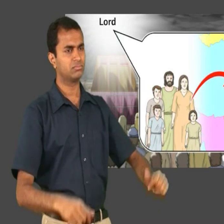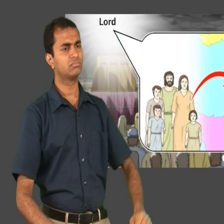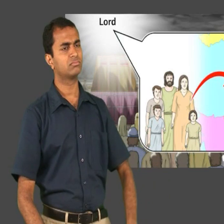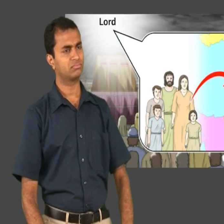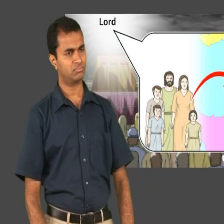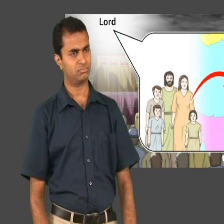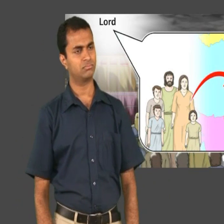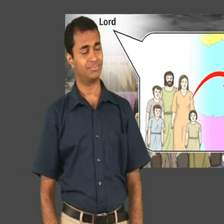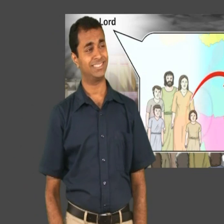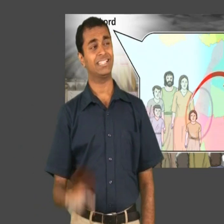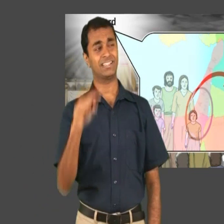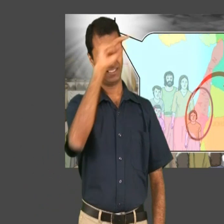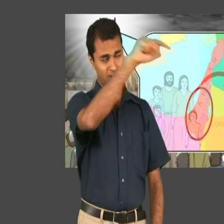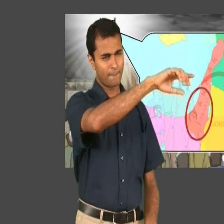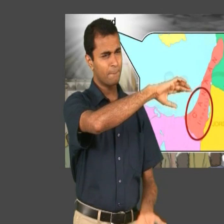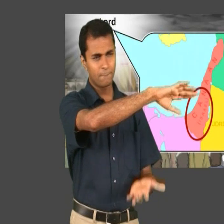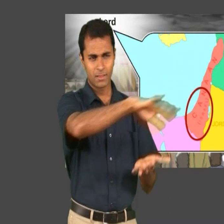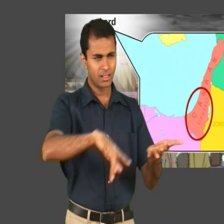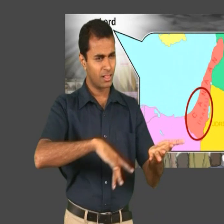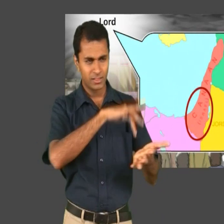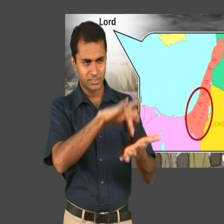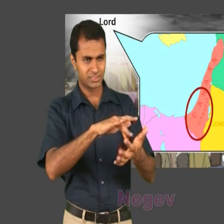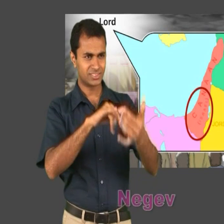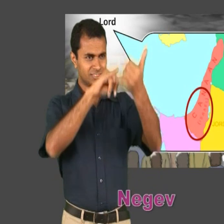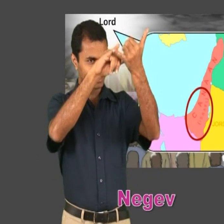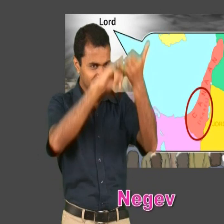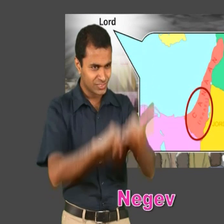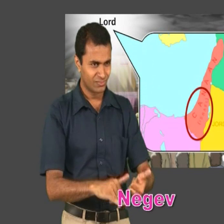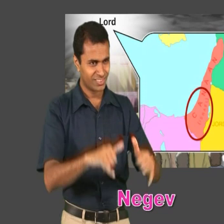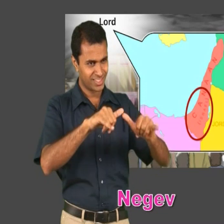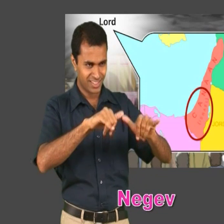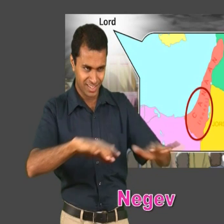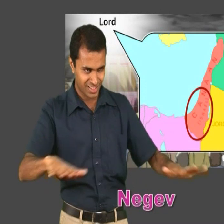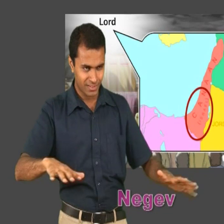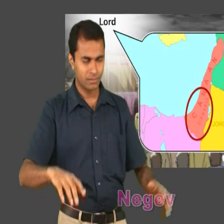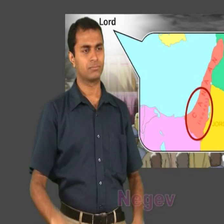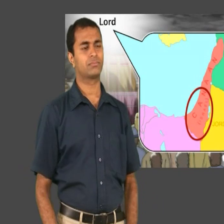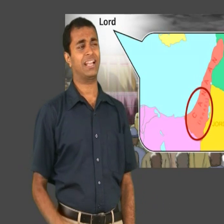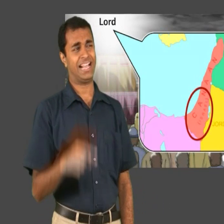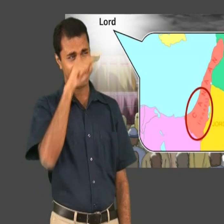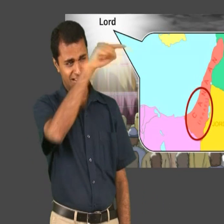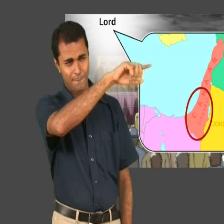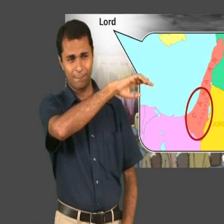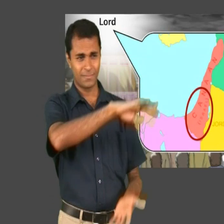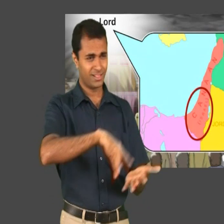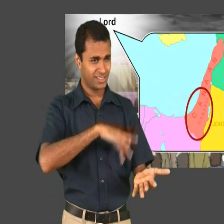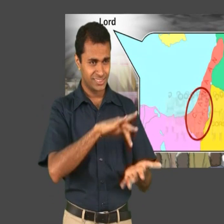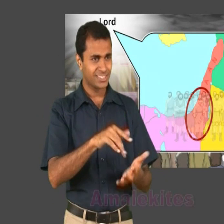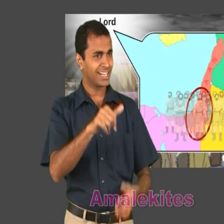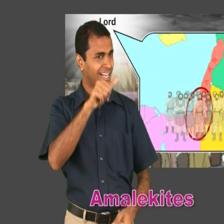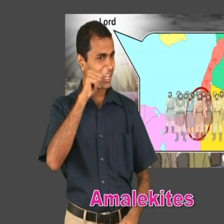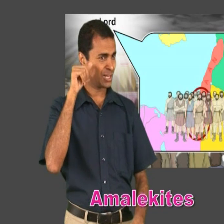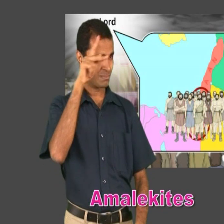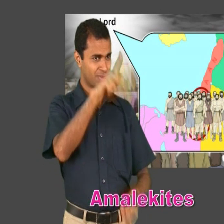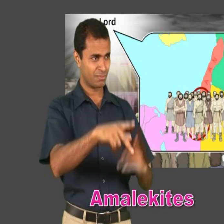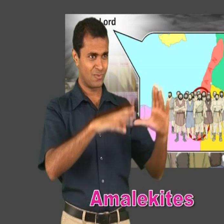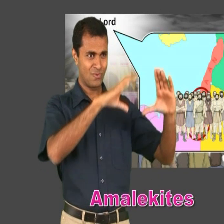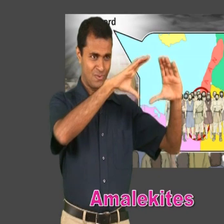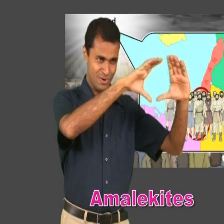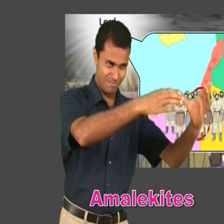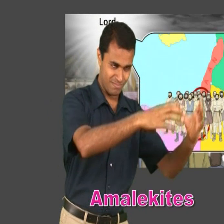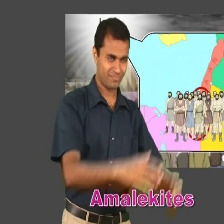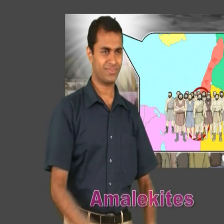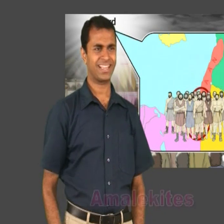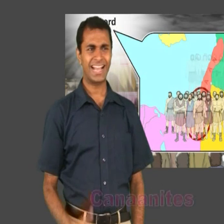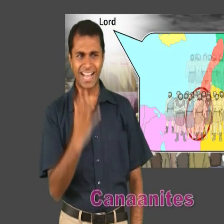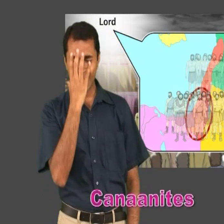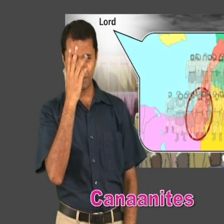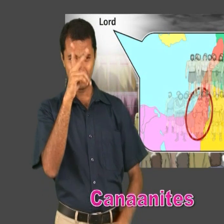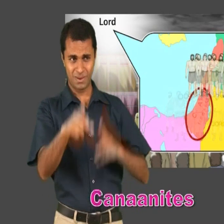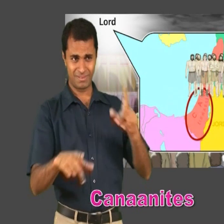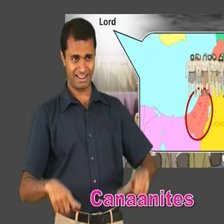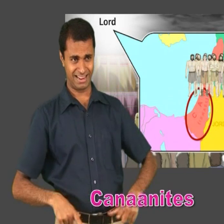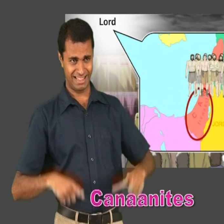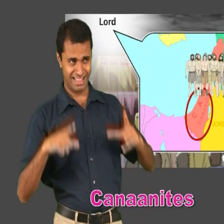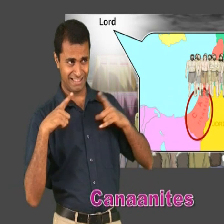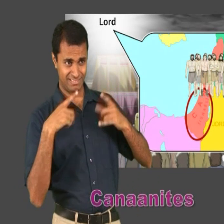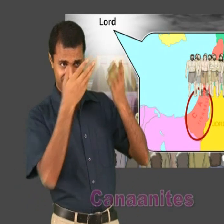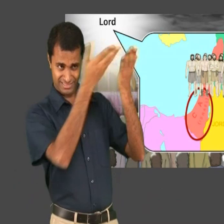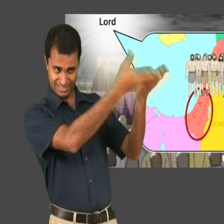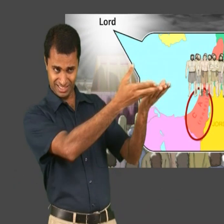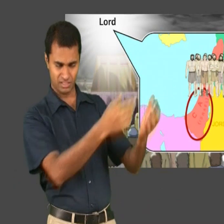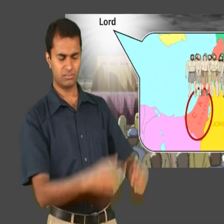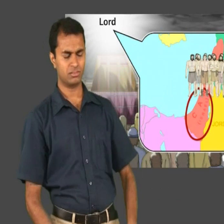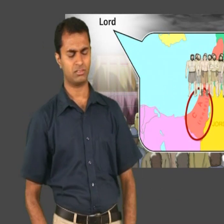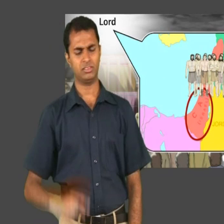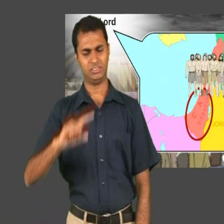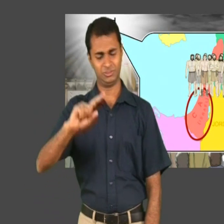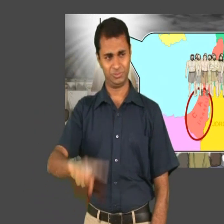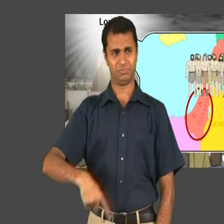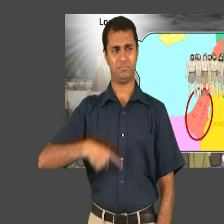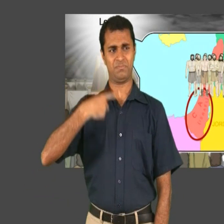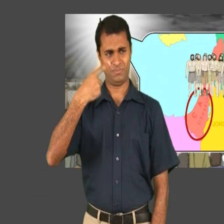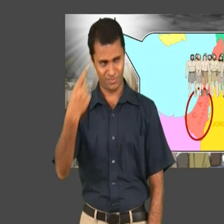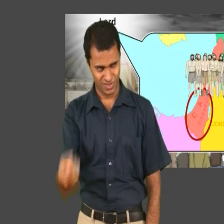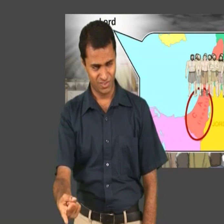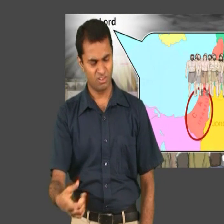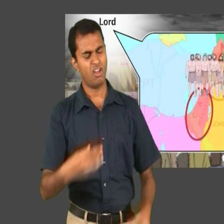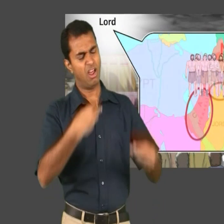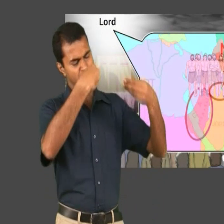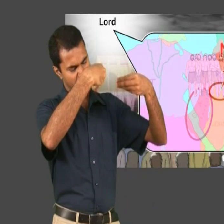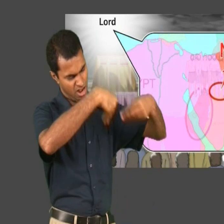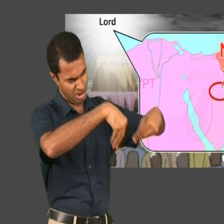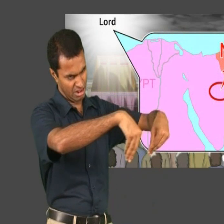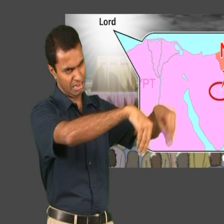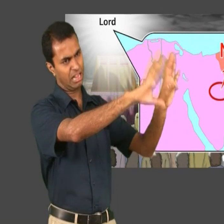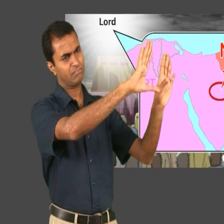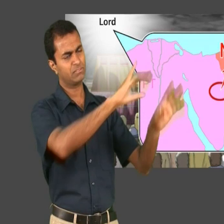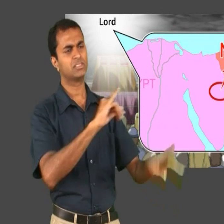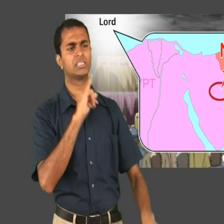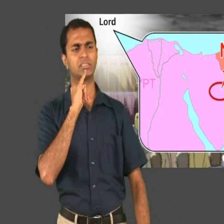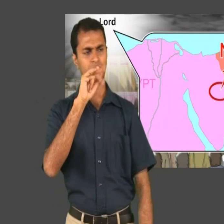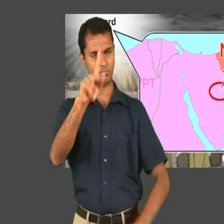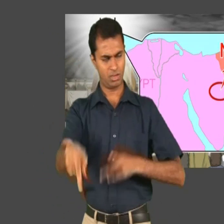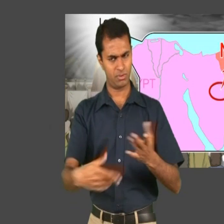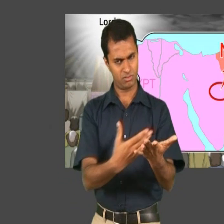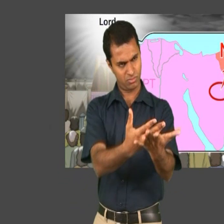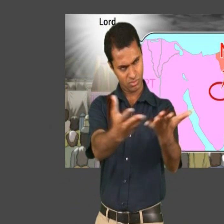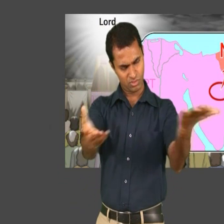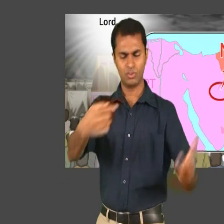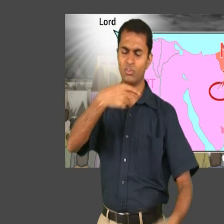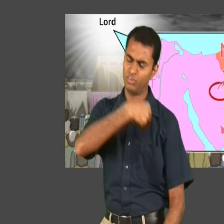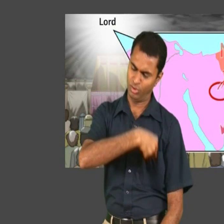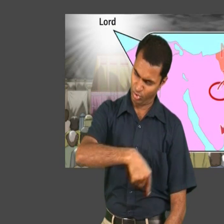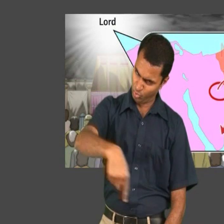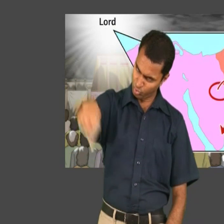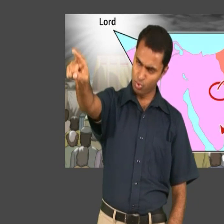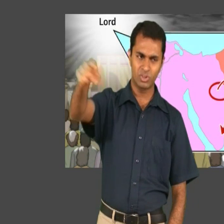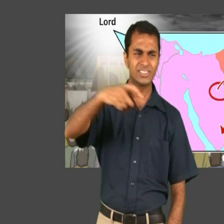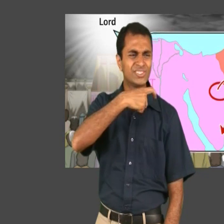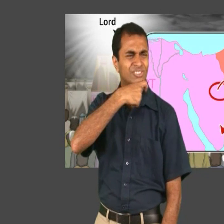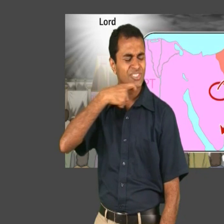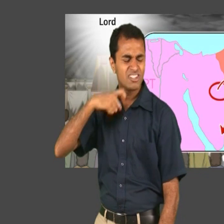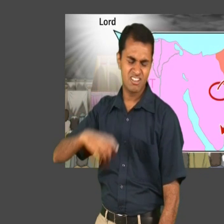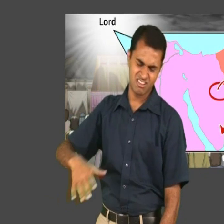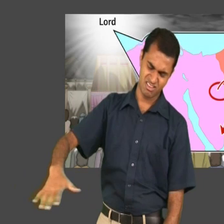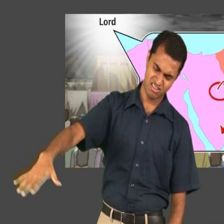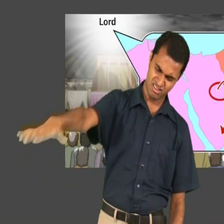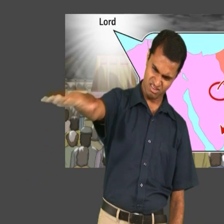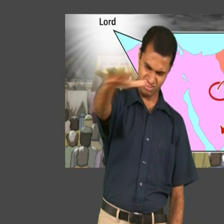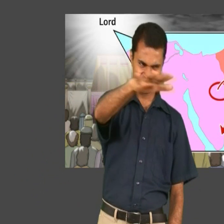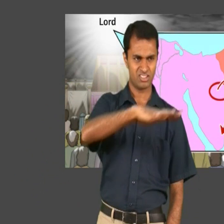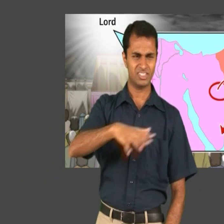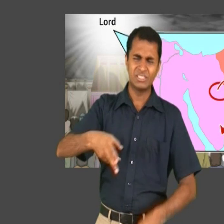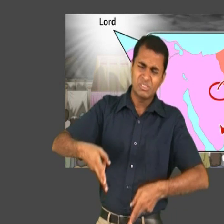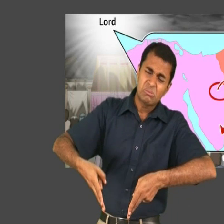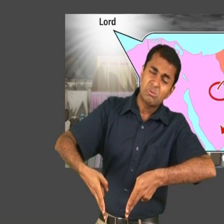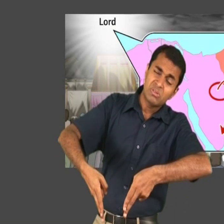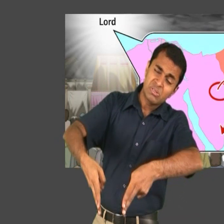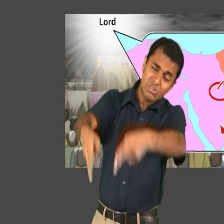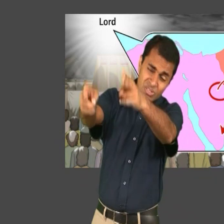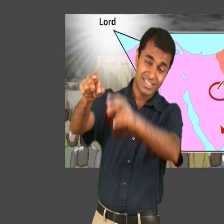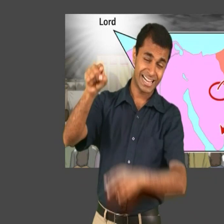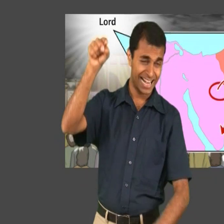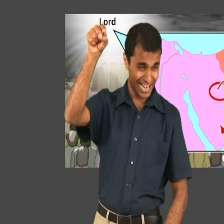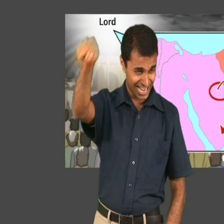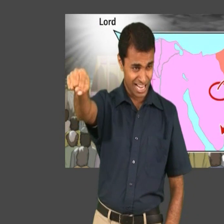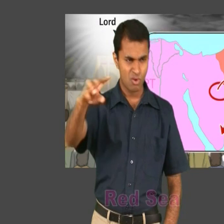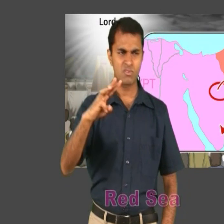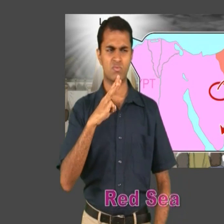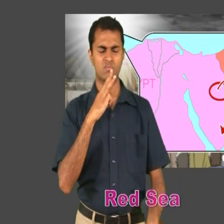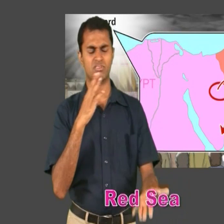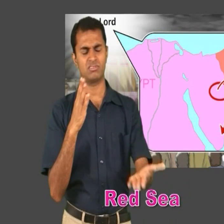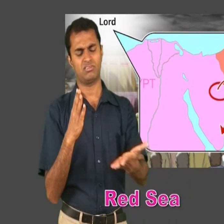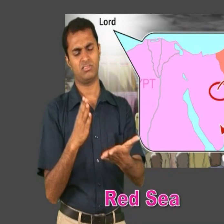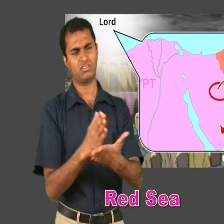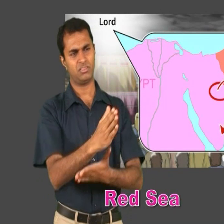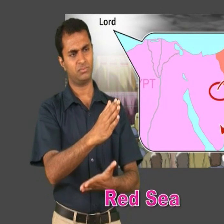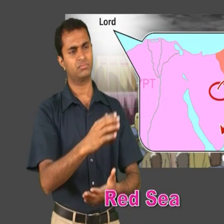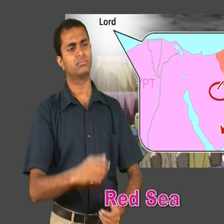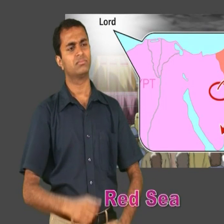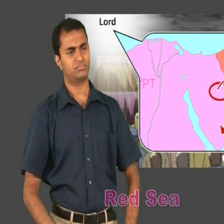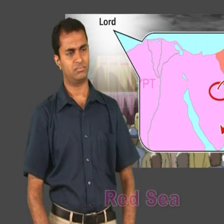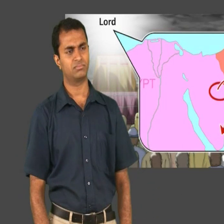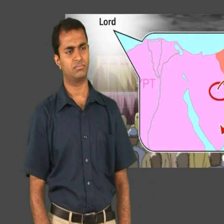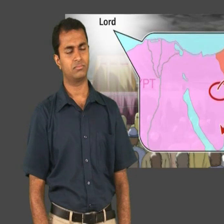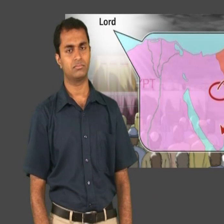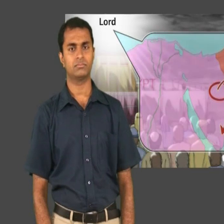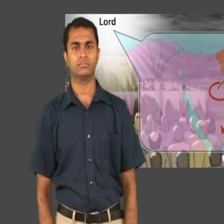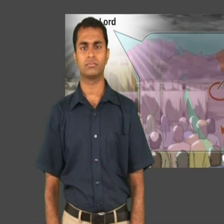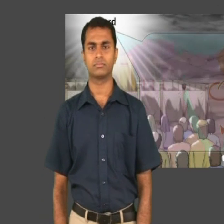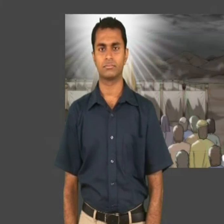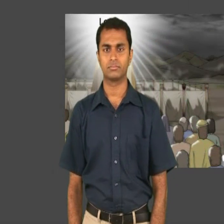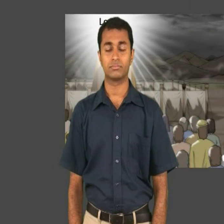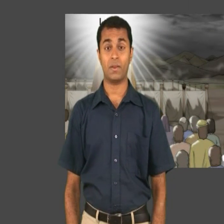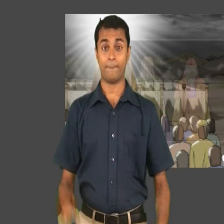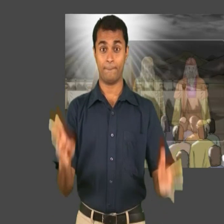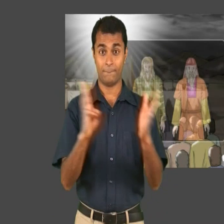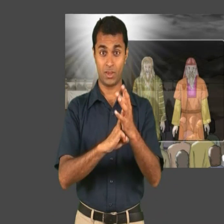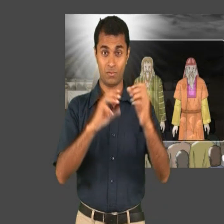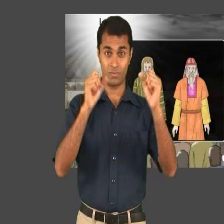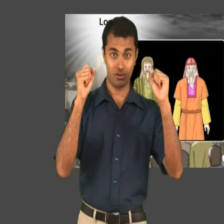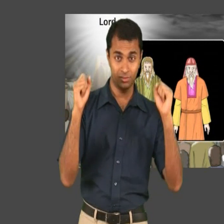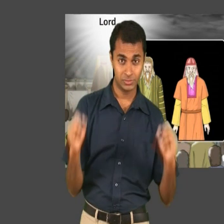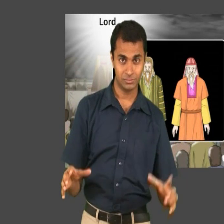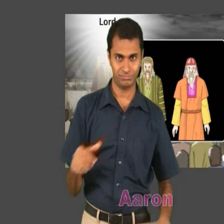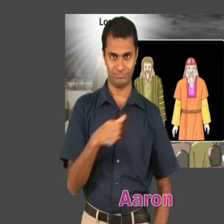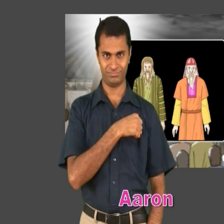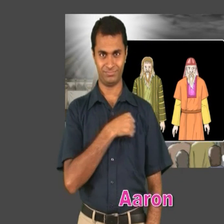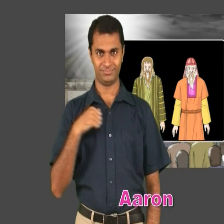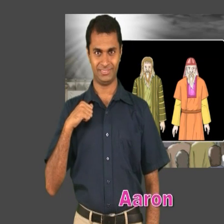Now since the Amalekites and Canaanites are living in the valleys, turn back tomorrow and head for the wilderness along the route to the Red Sea.”